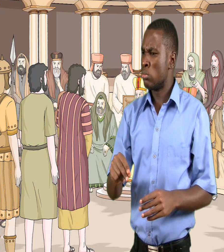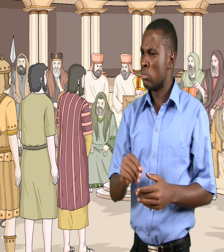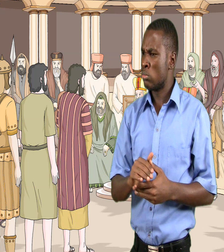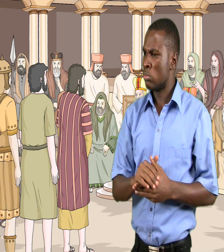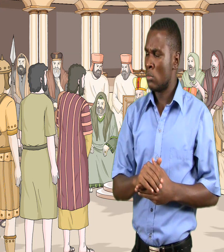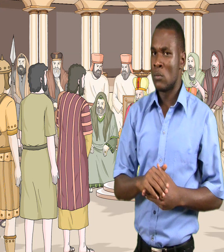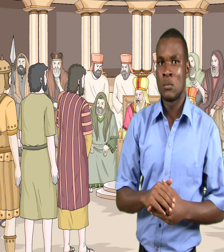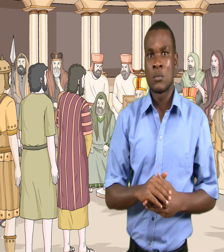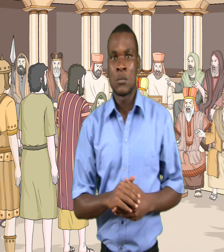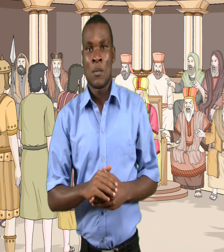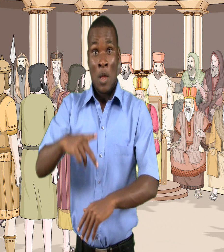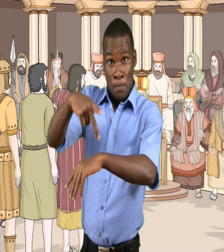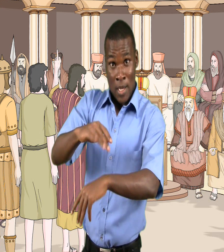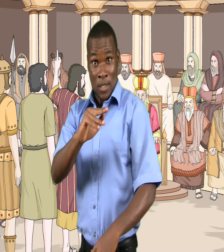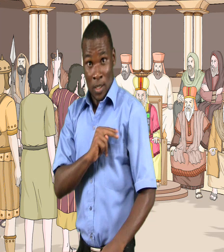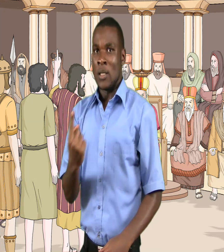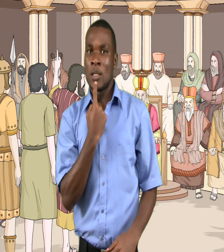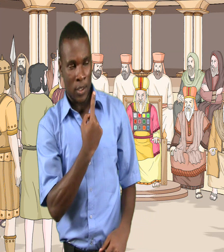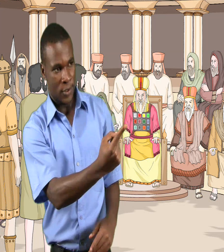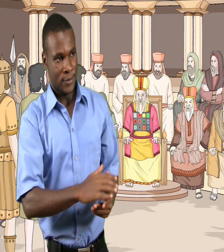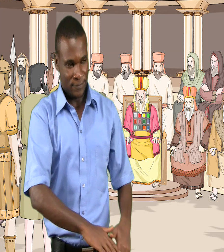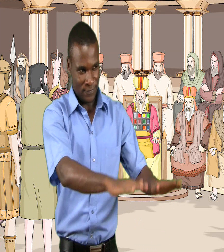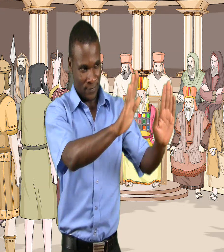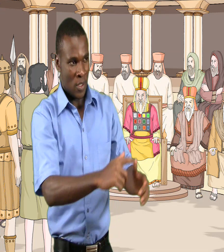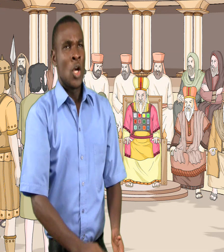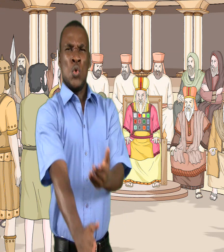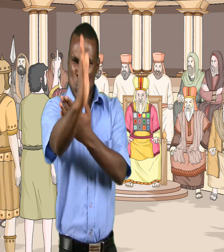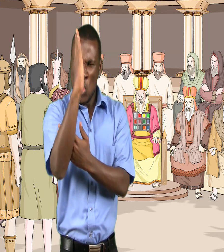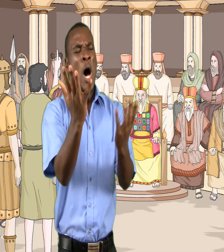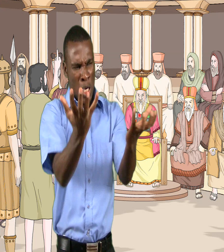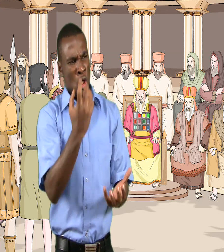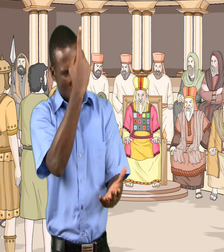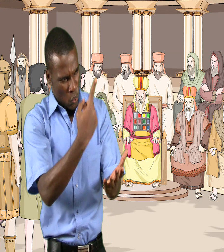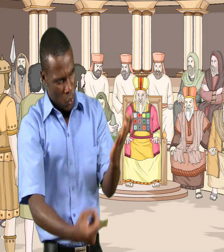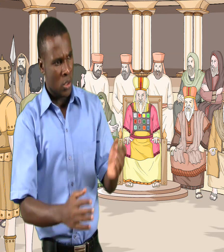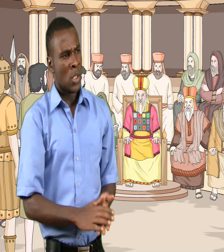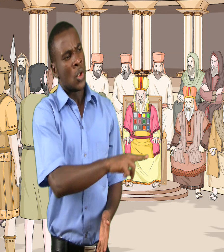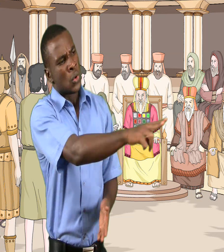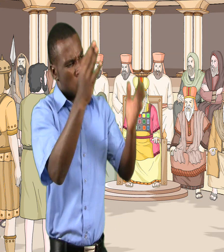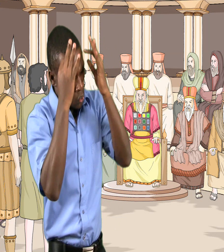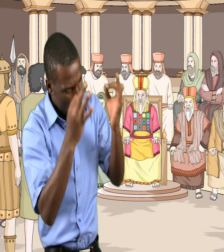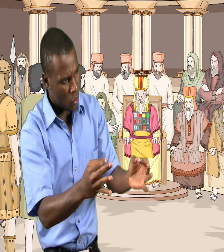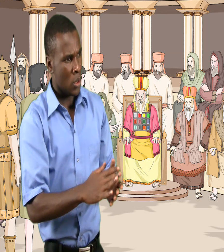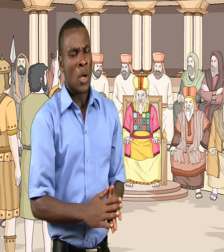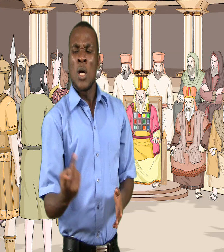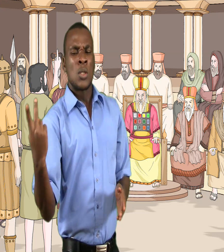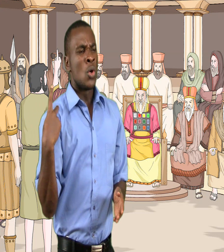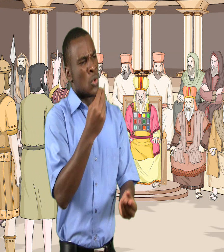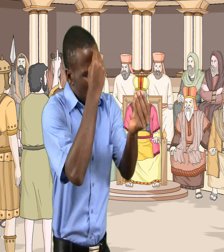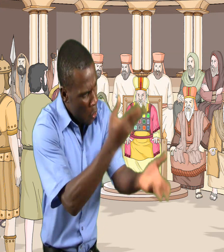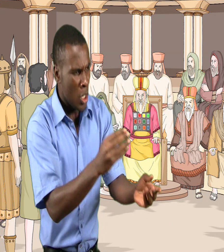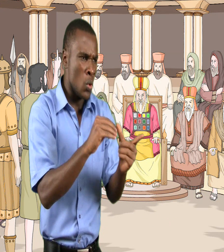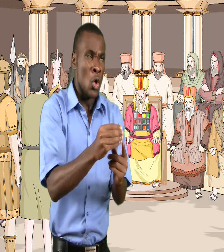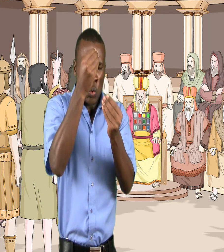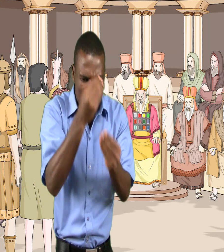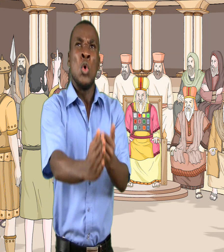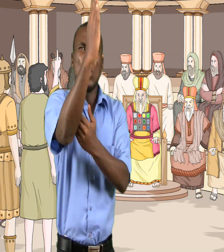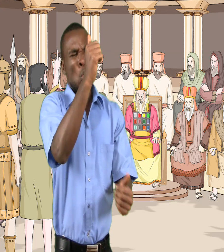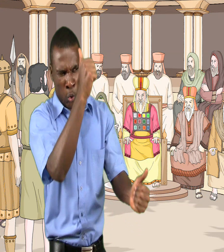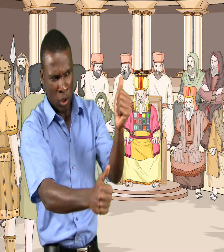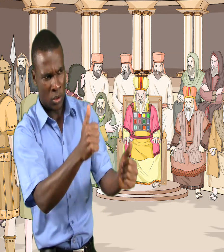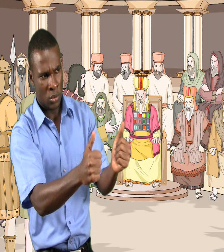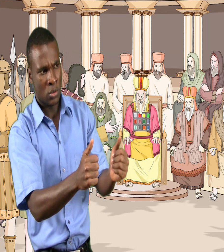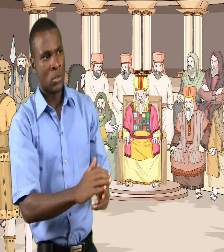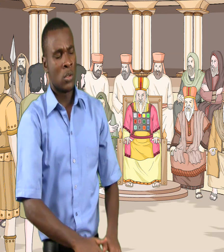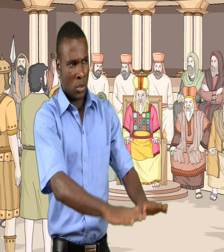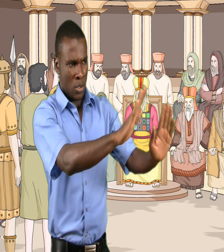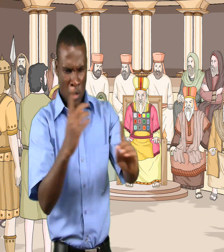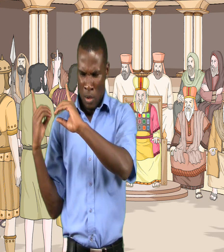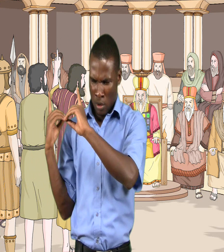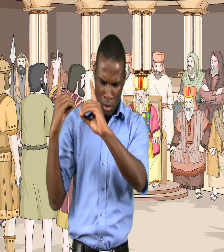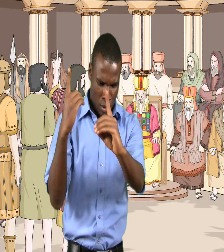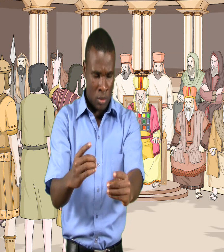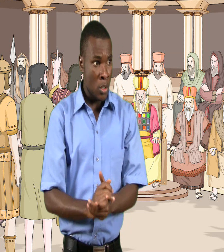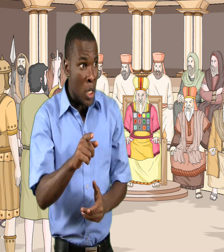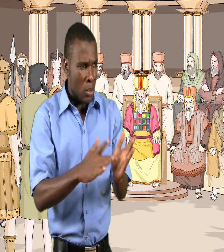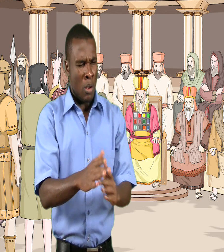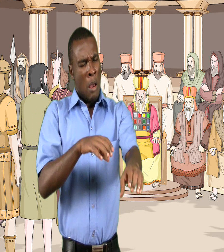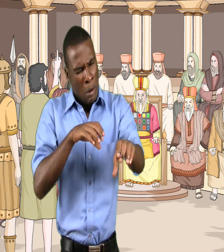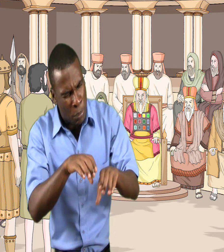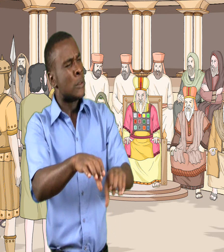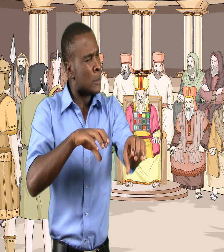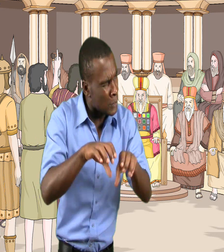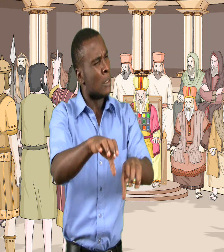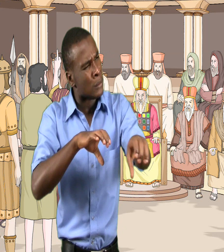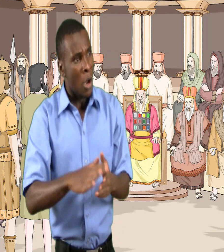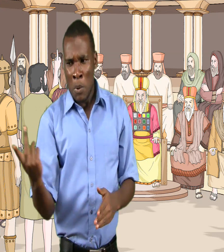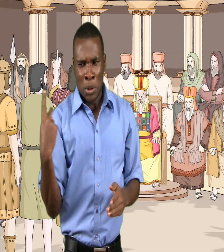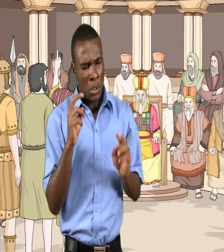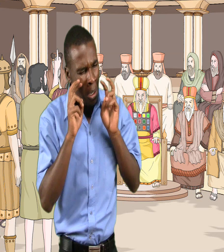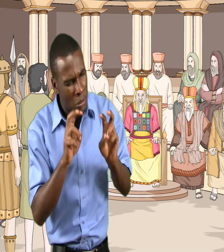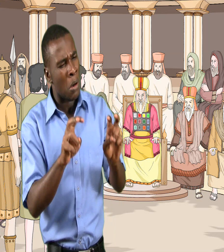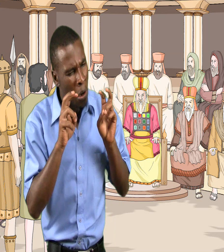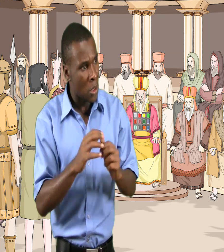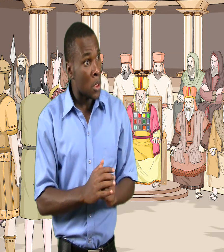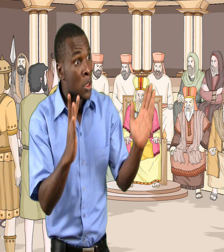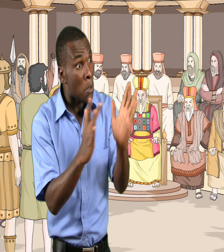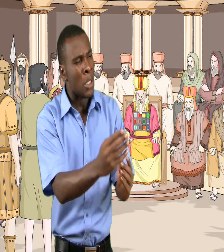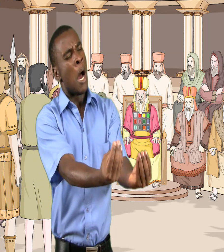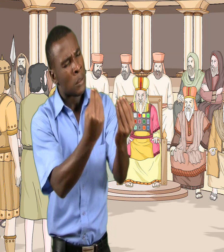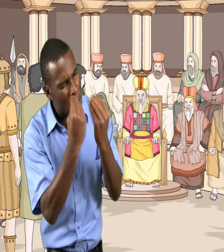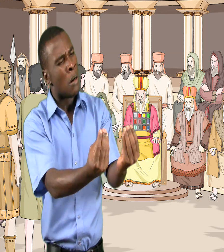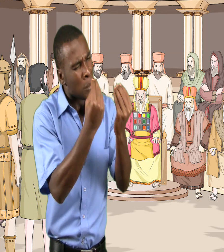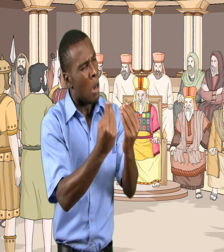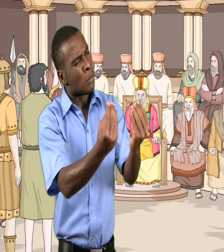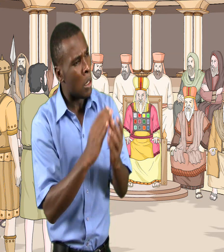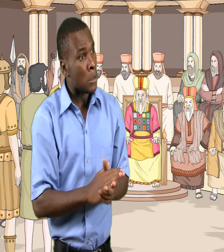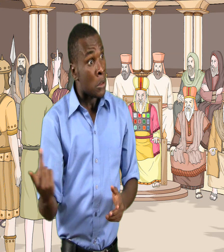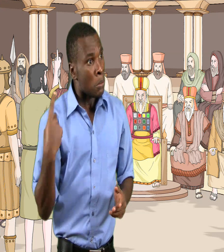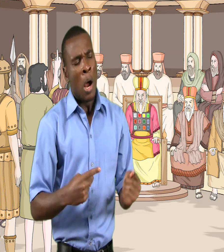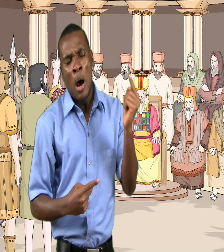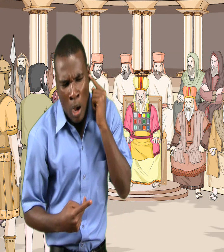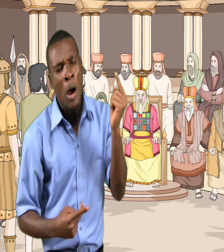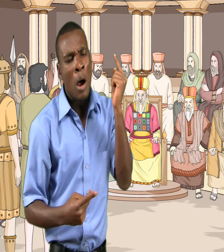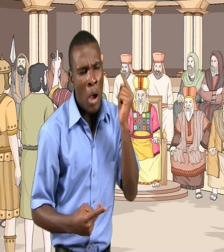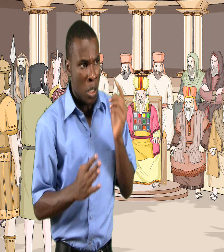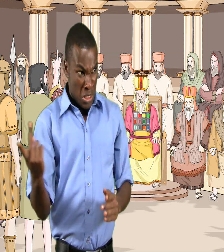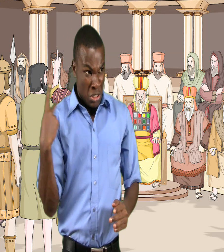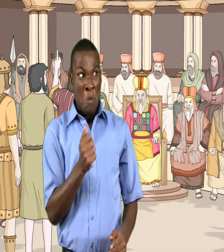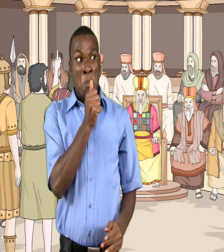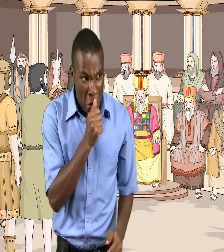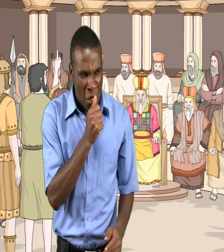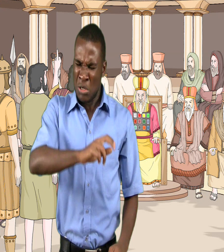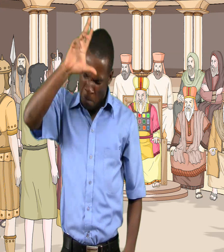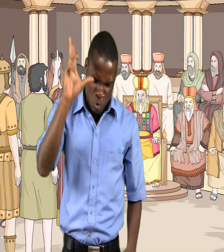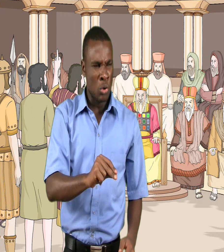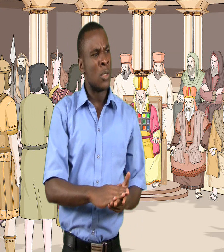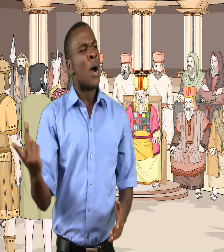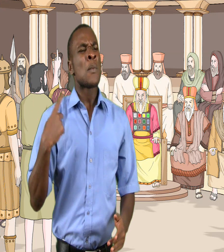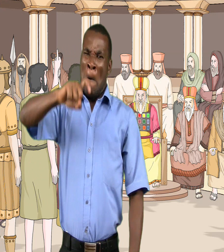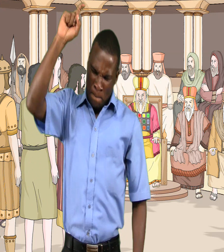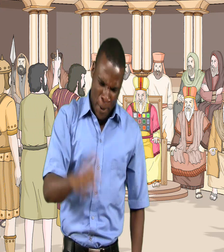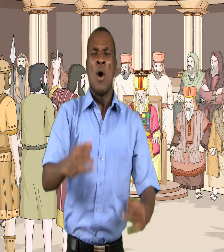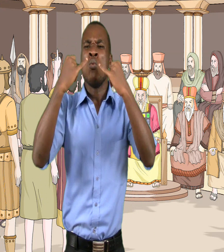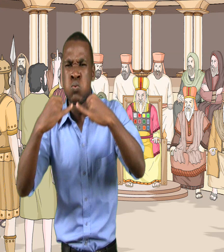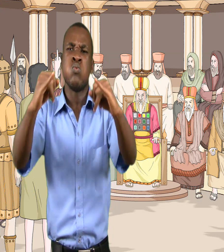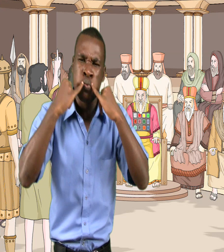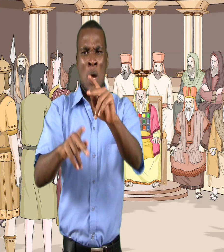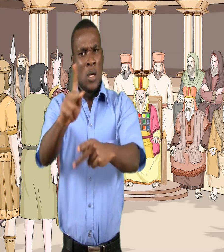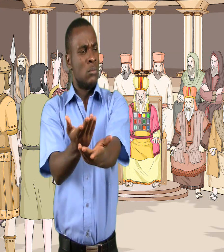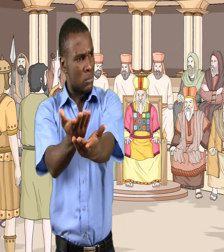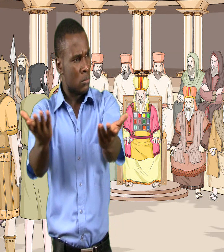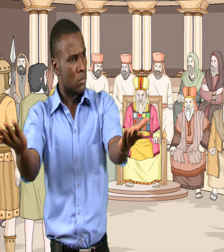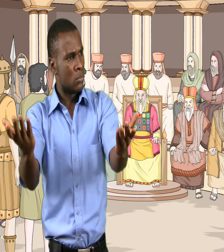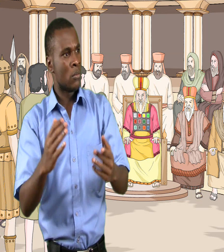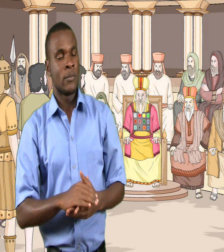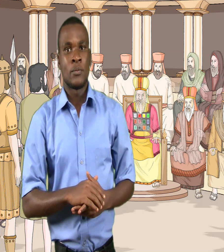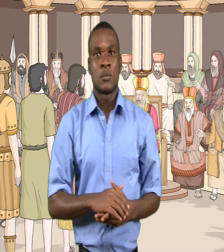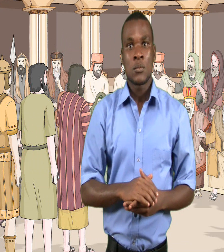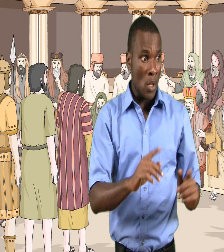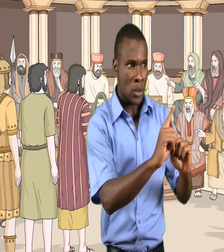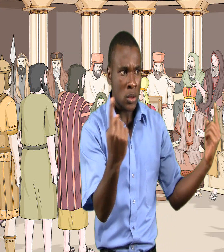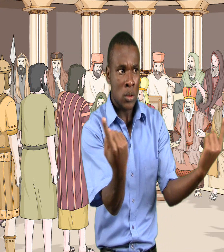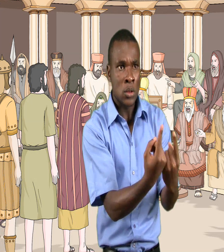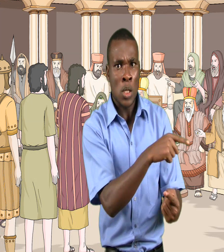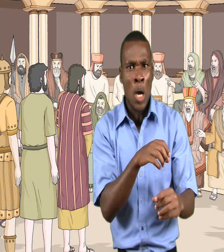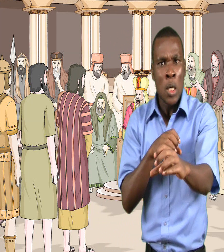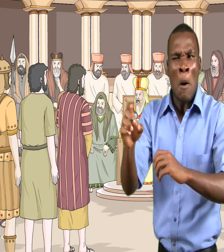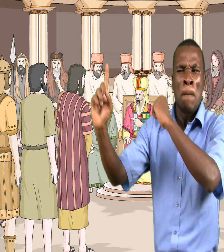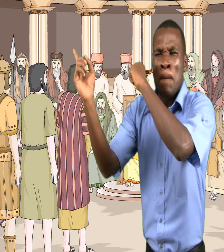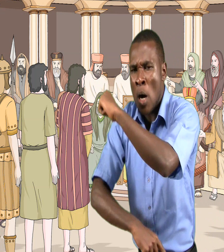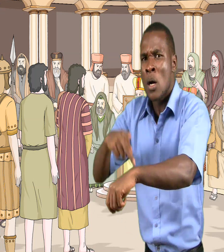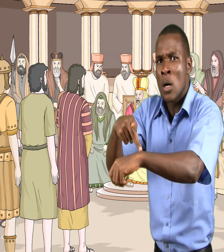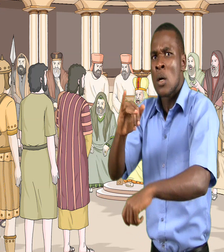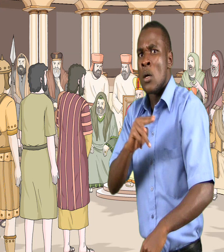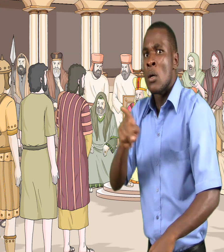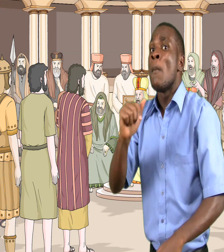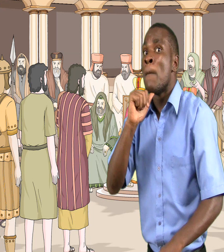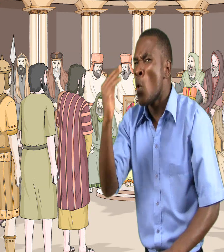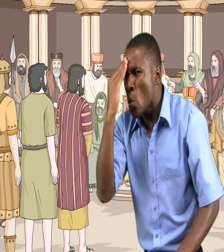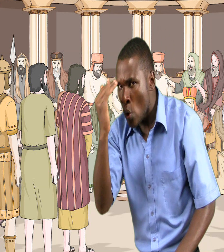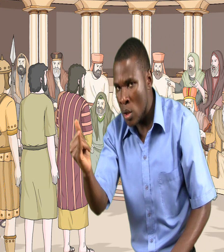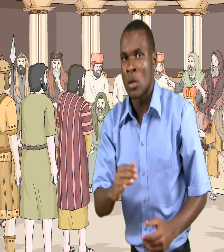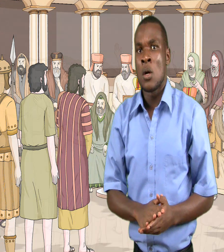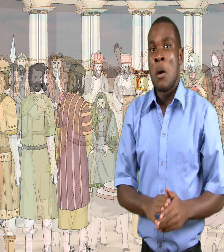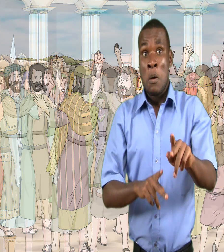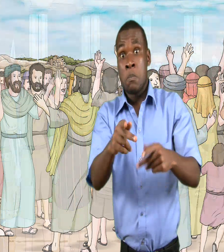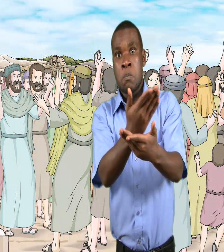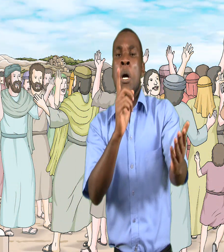But Peter and John replied, “Judge for yourselves whether it is right in God’s sight to listen to you rather than God. For we cannot stop speaking about what we have seen and heard.” After further threats they let them go.